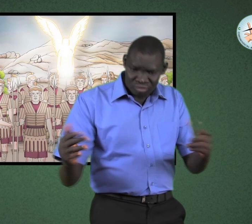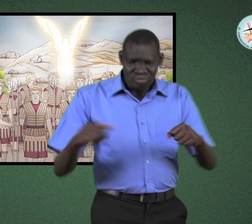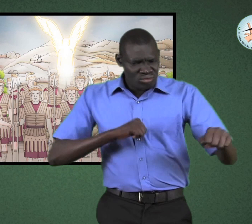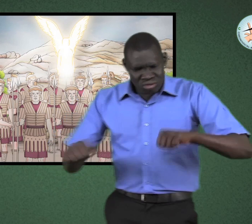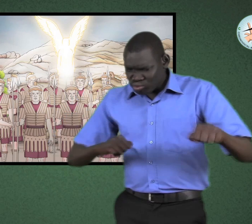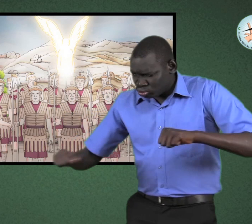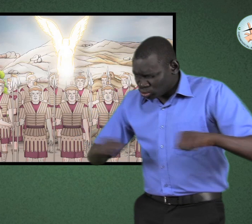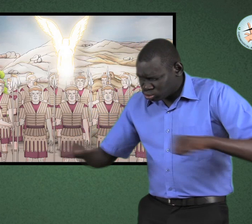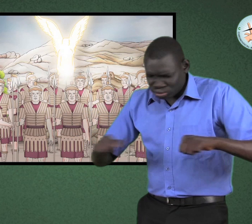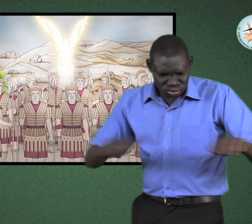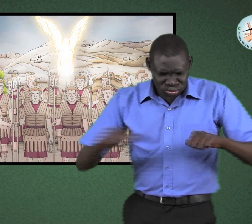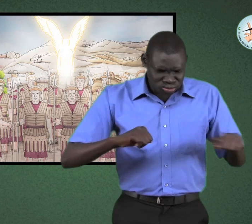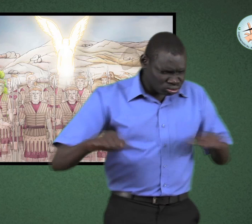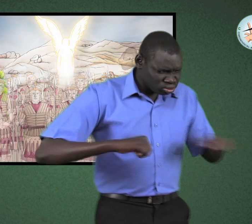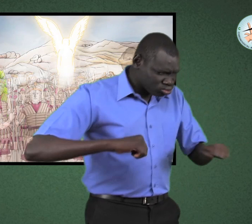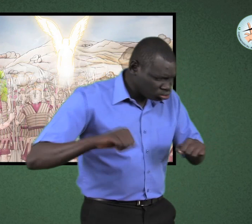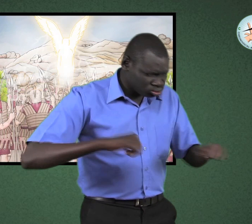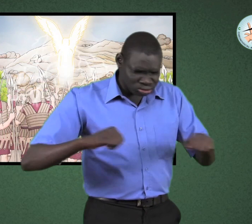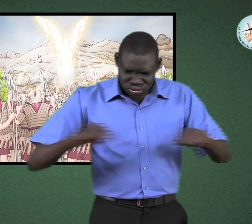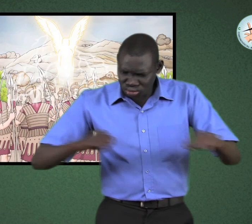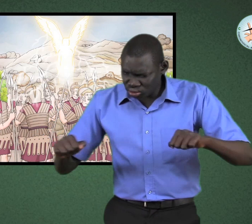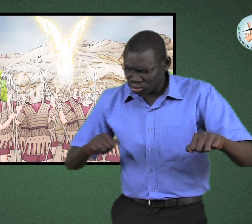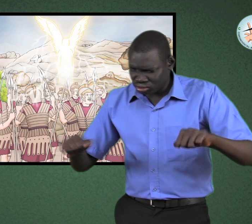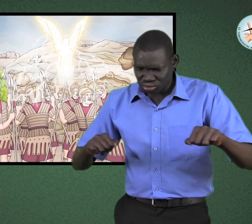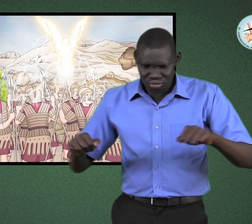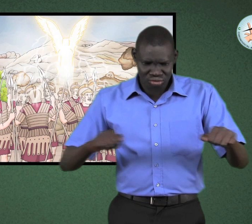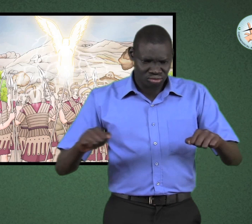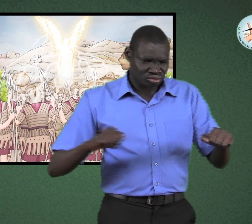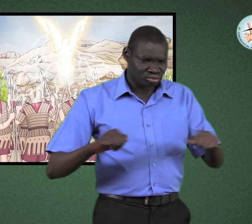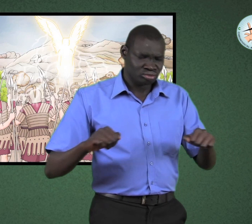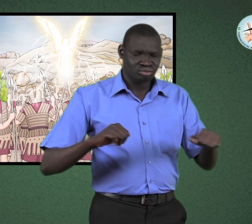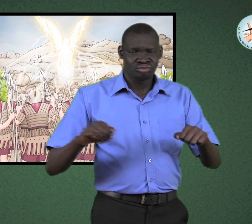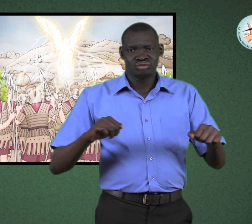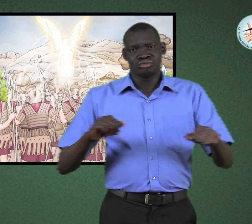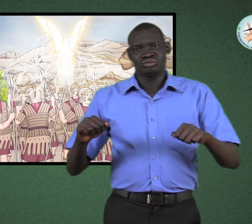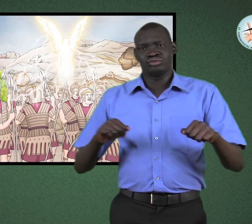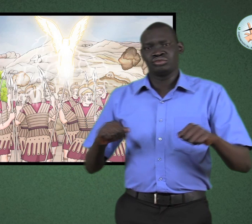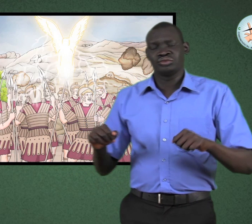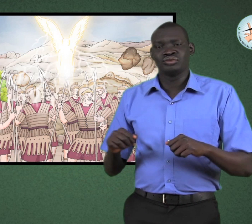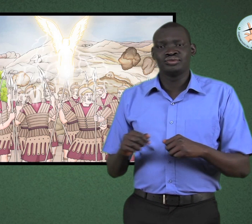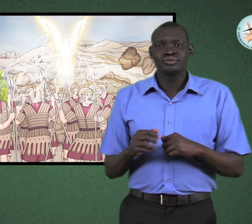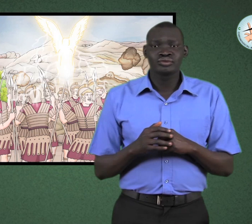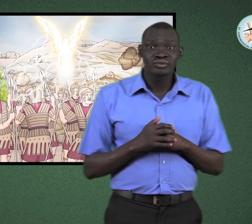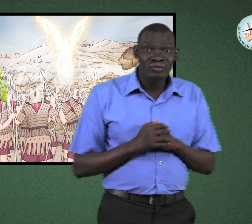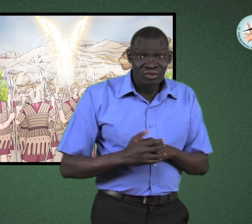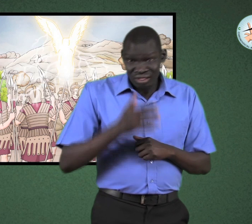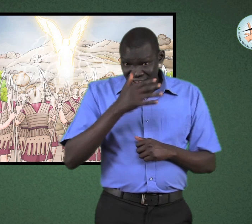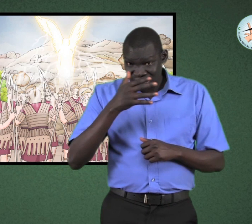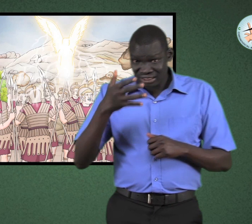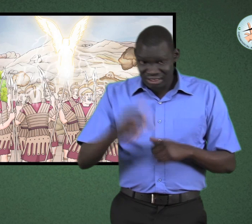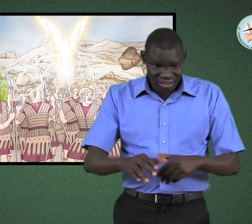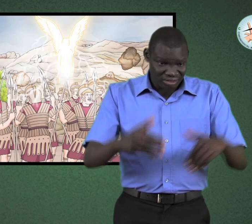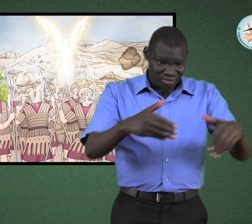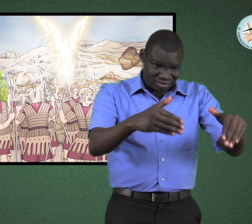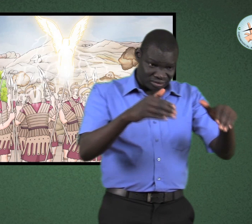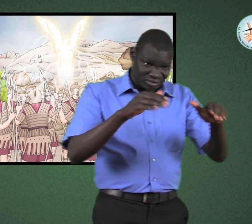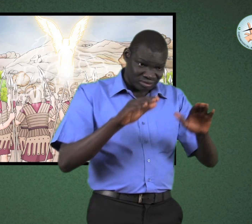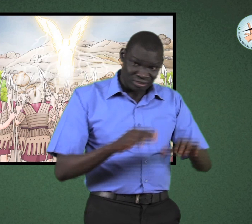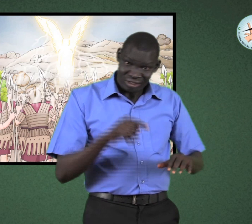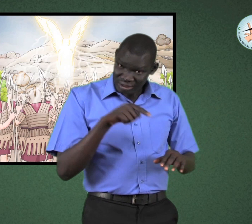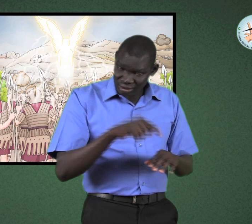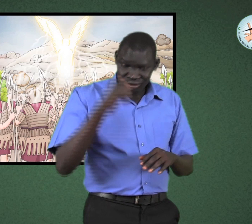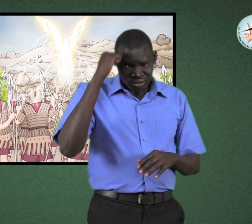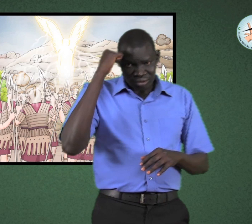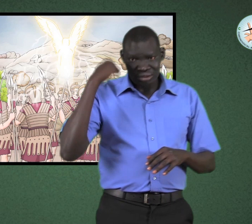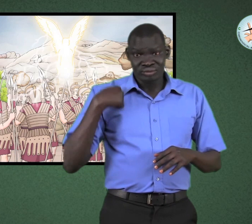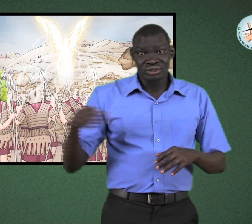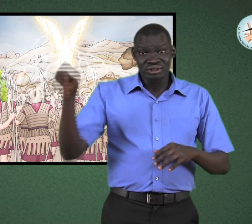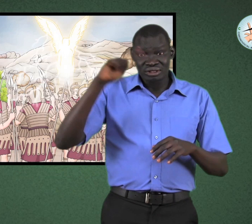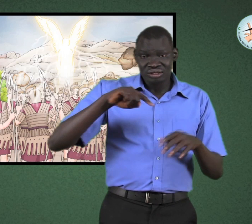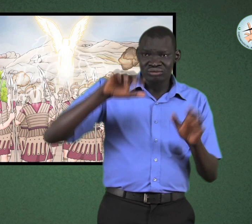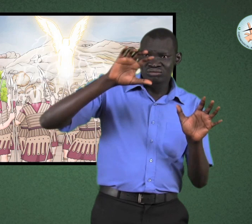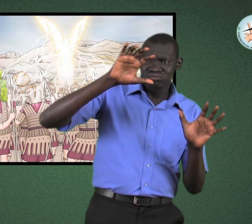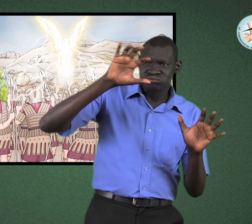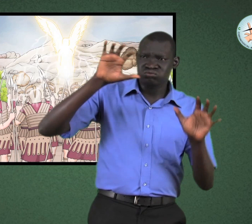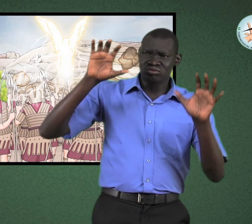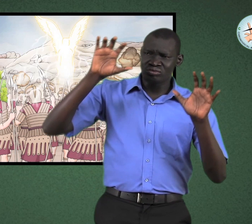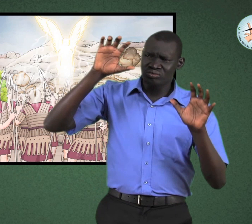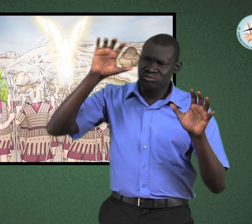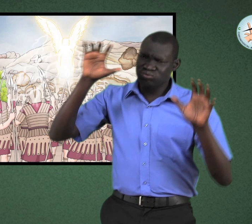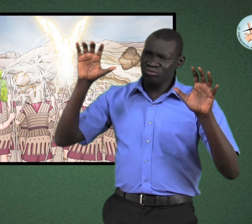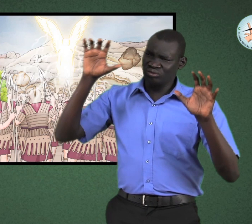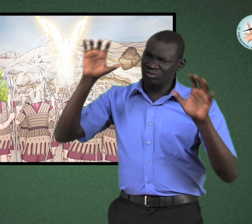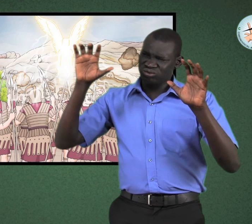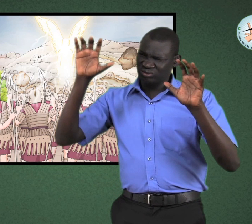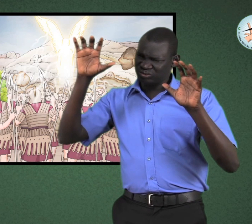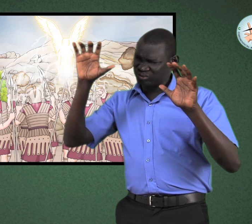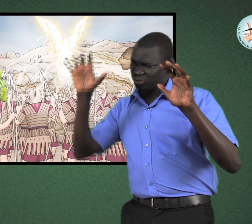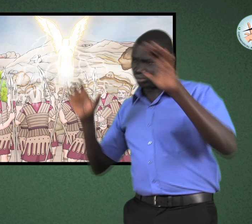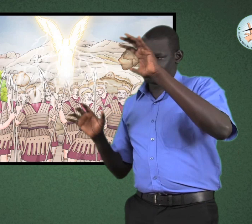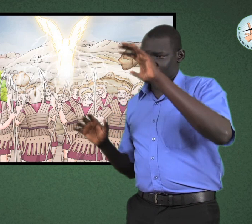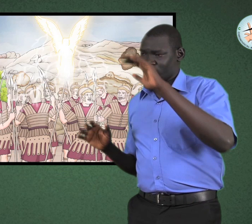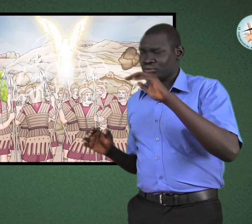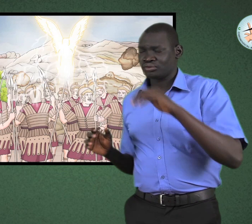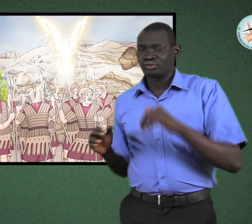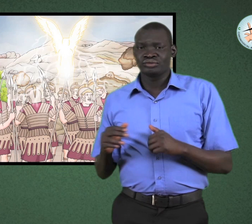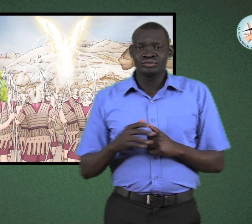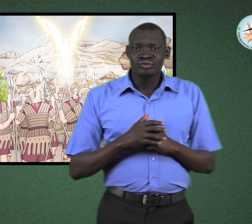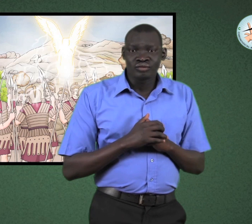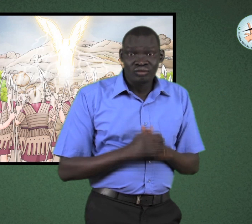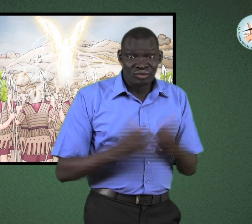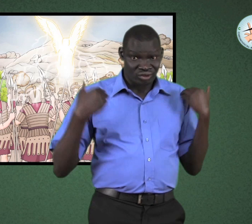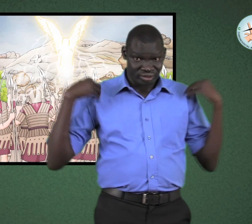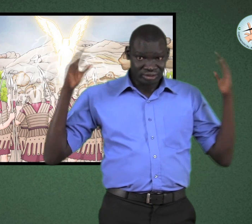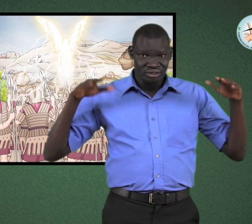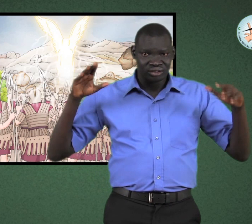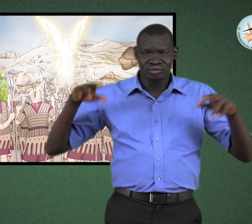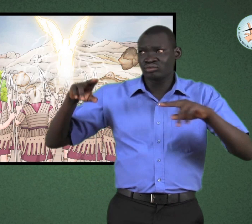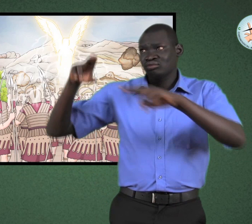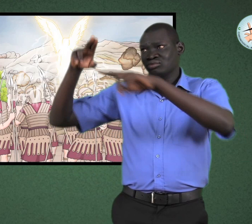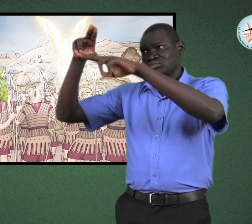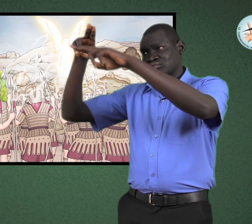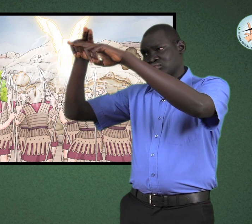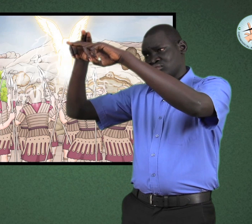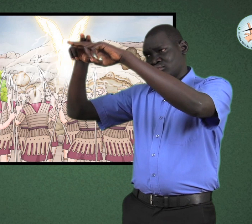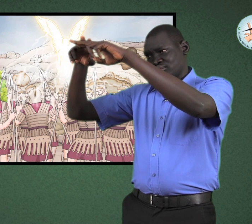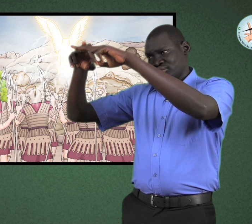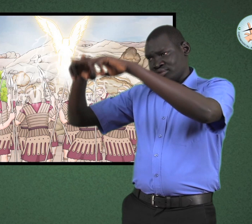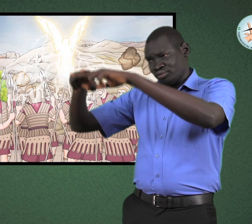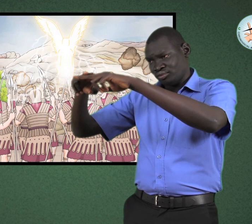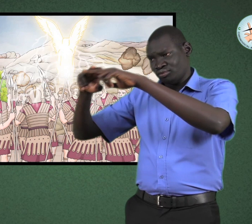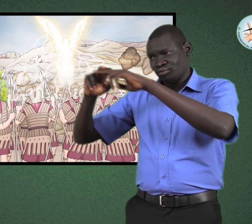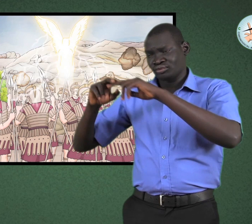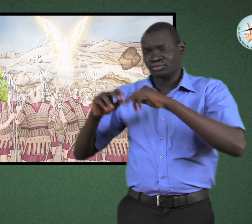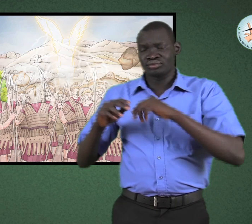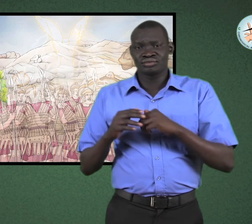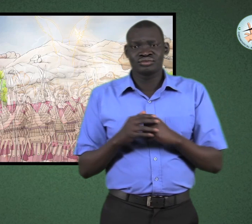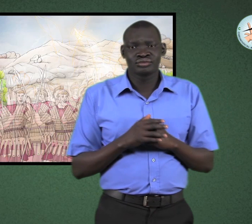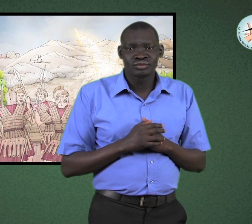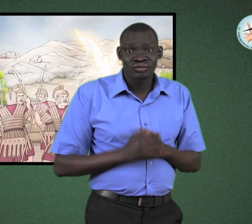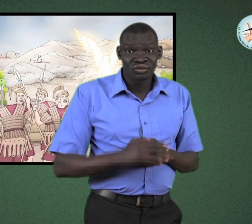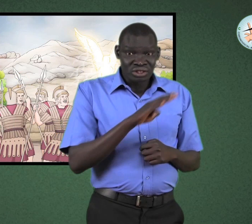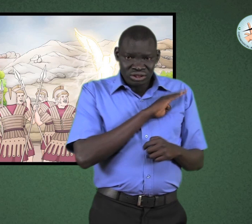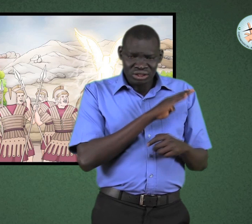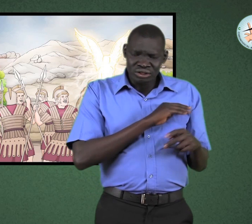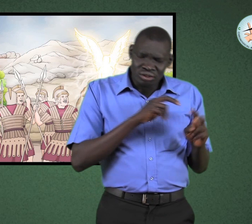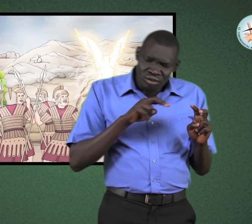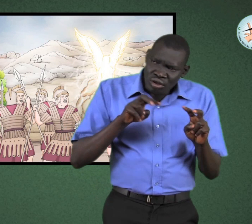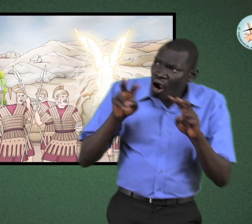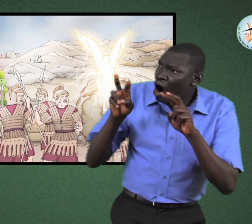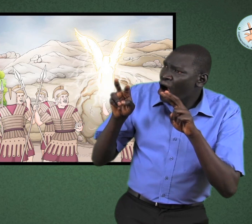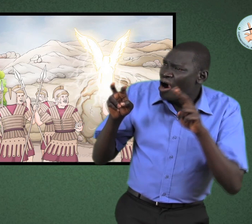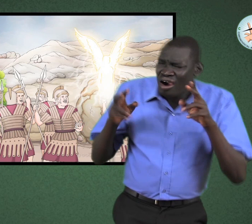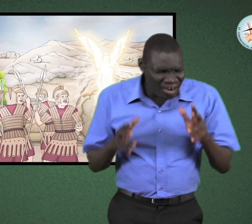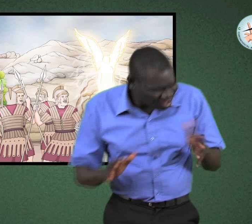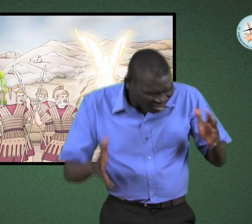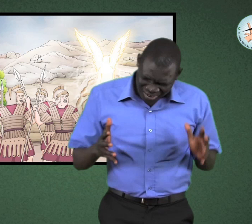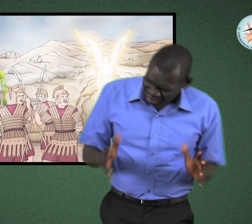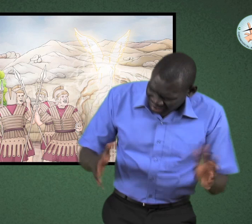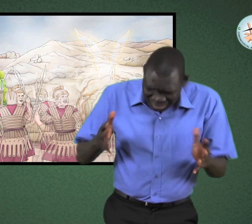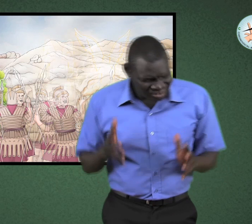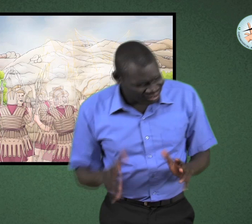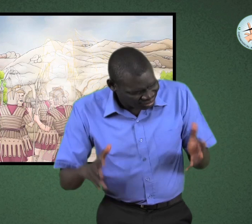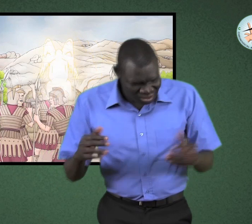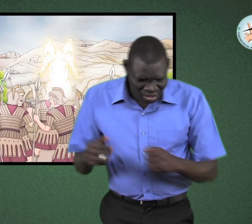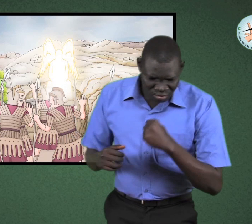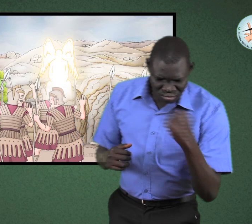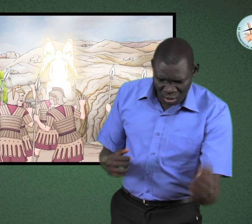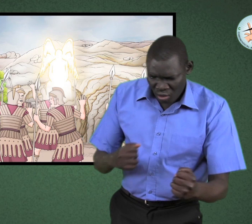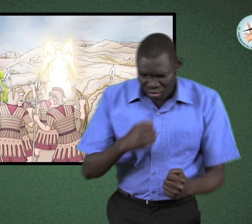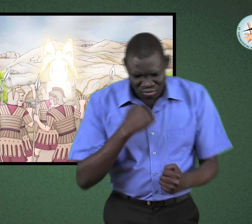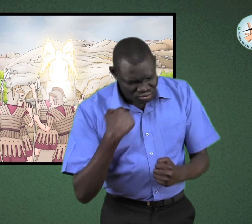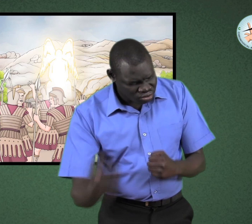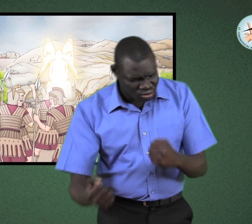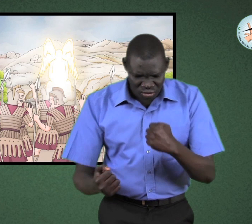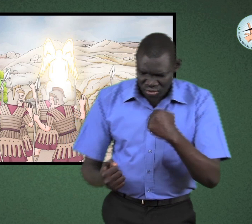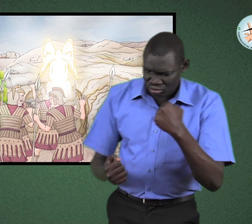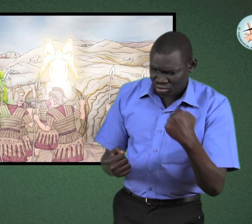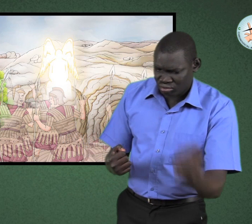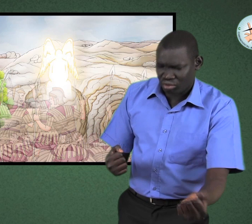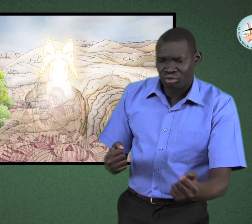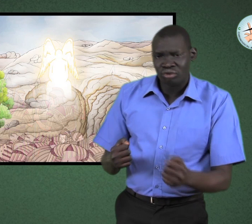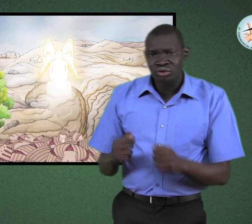His appearance was like lightning, and his clothes were white as snow.